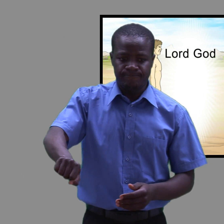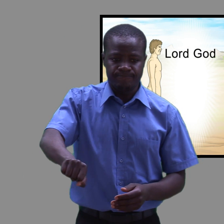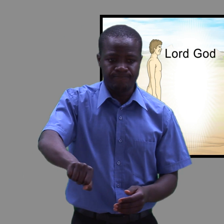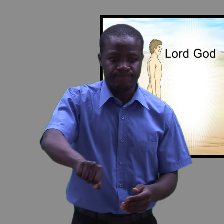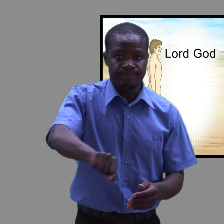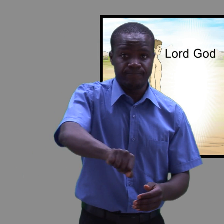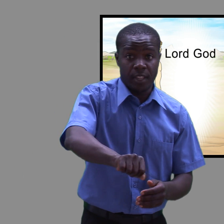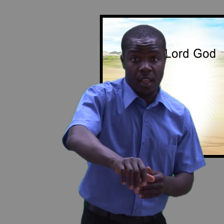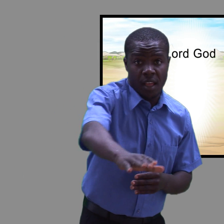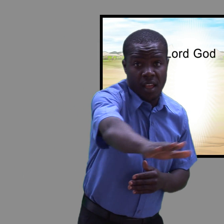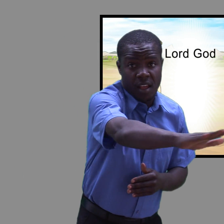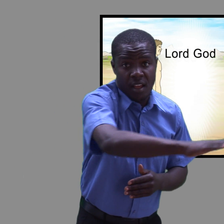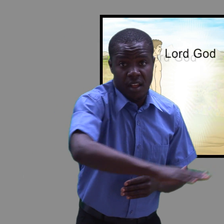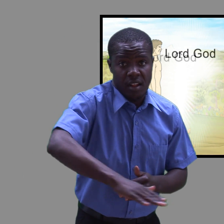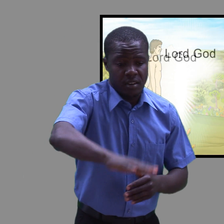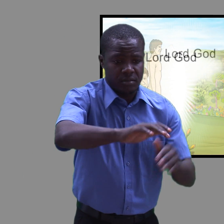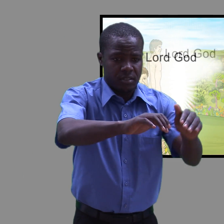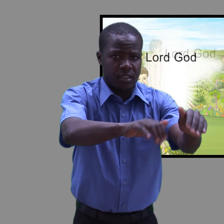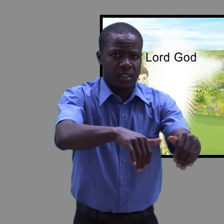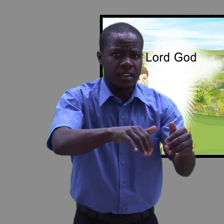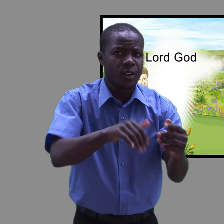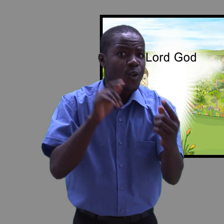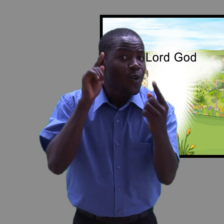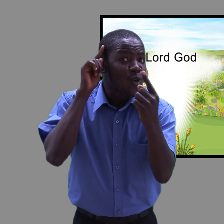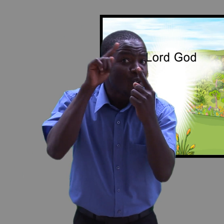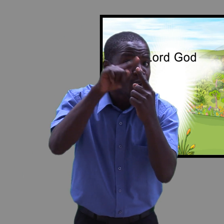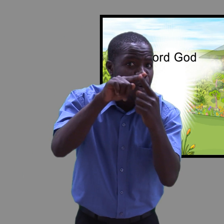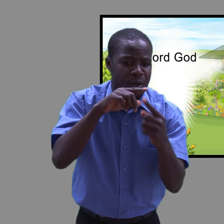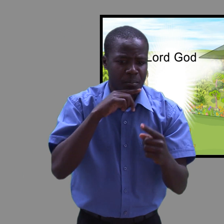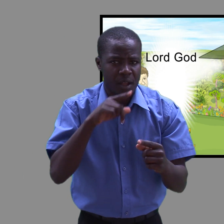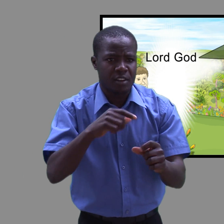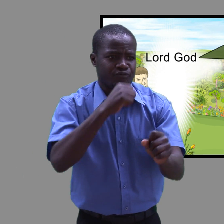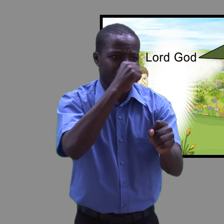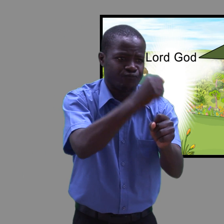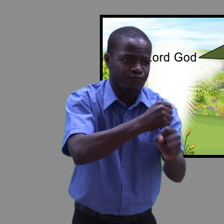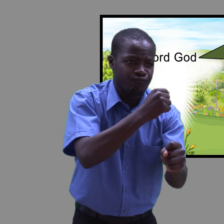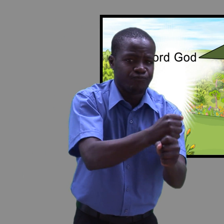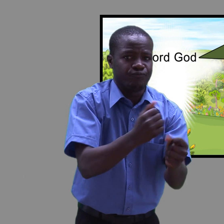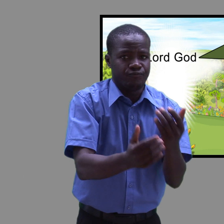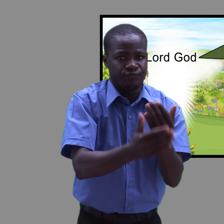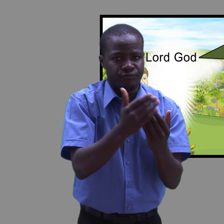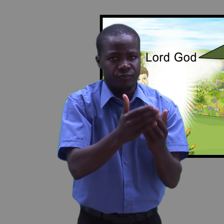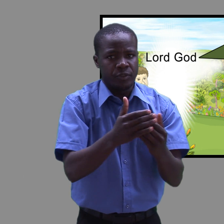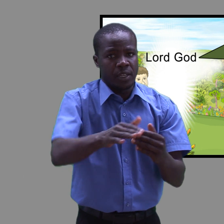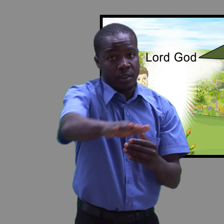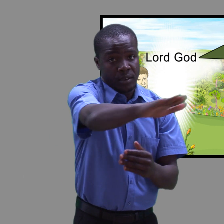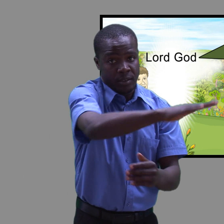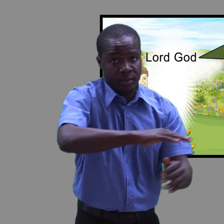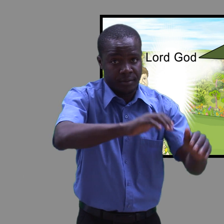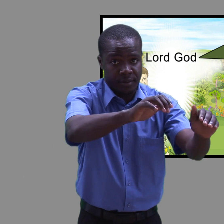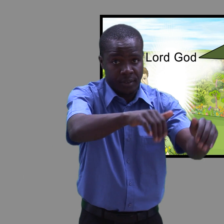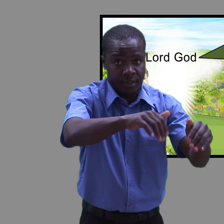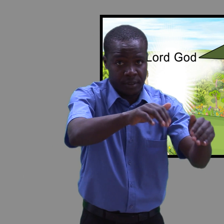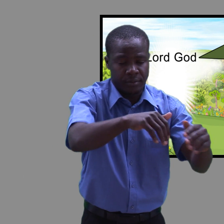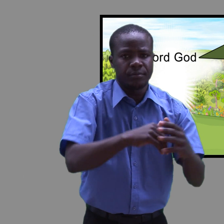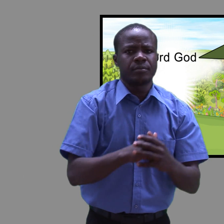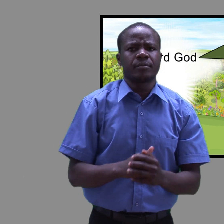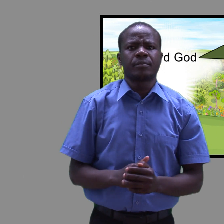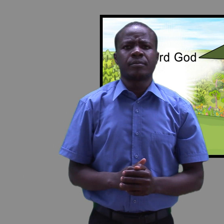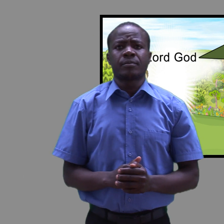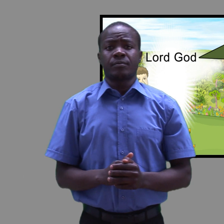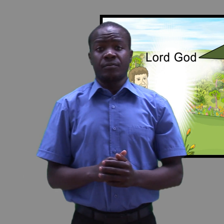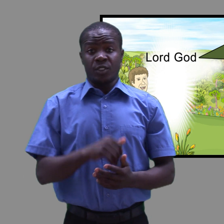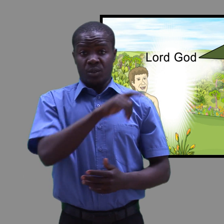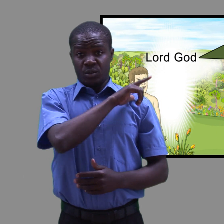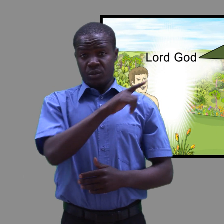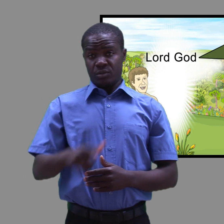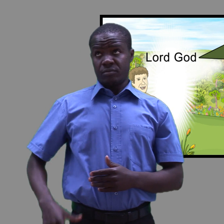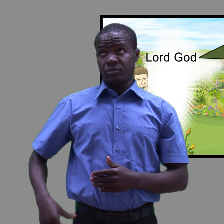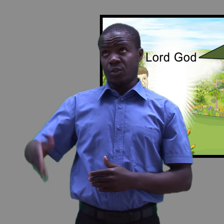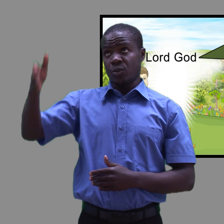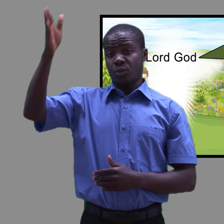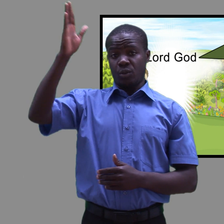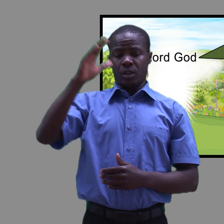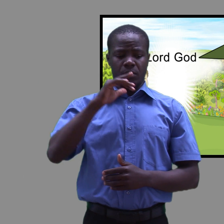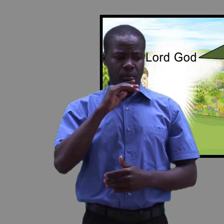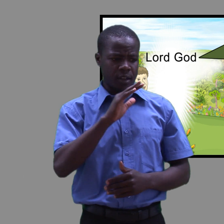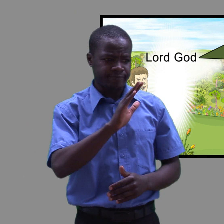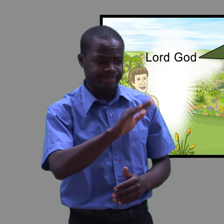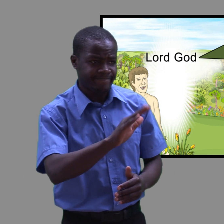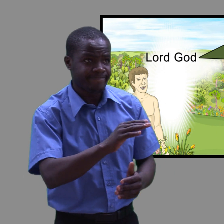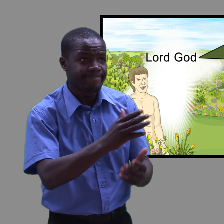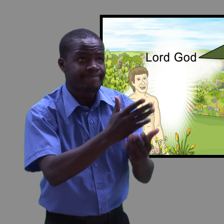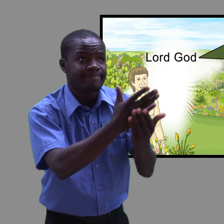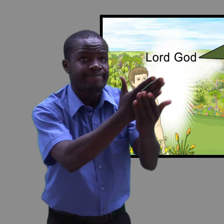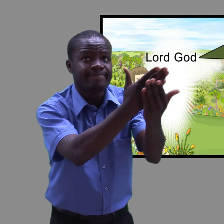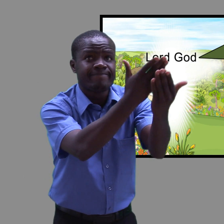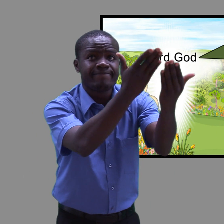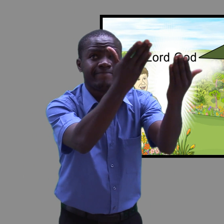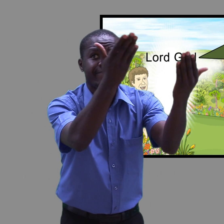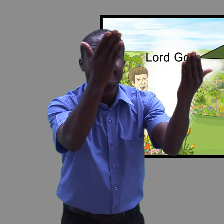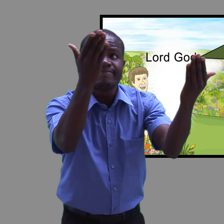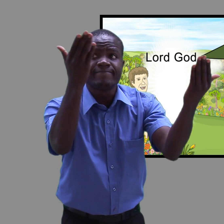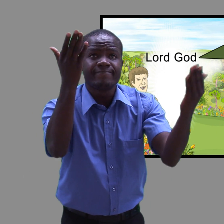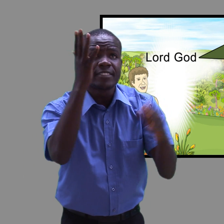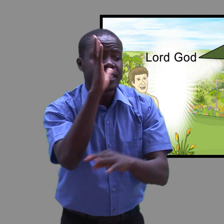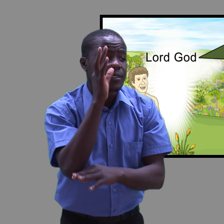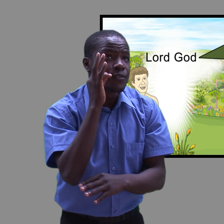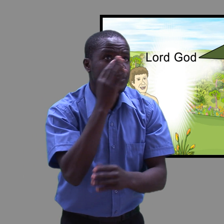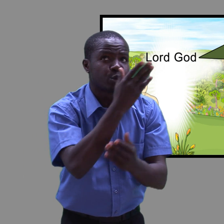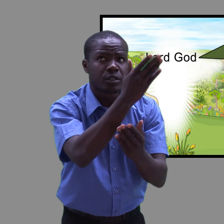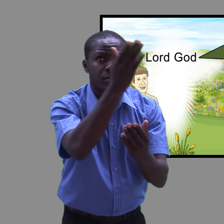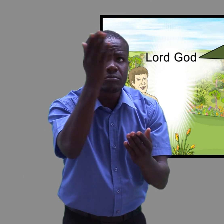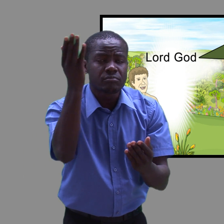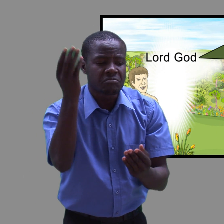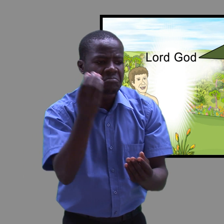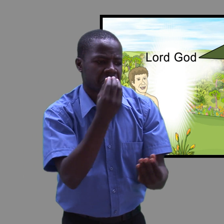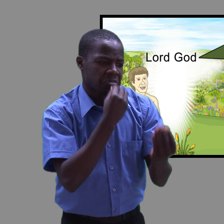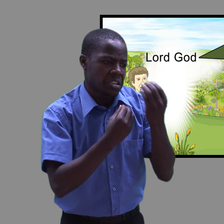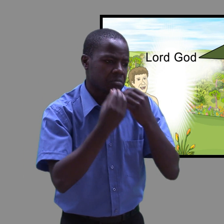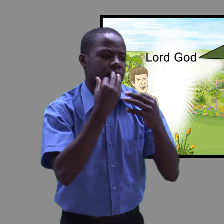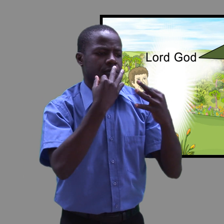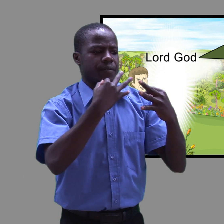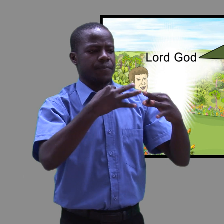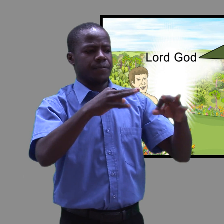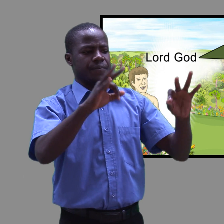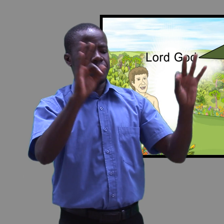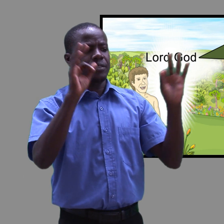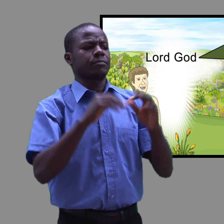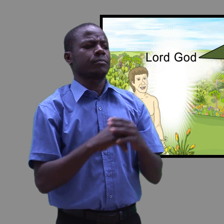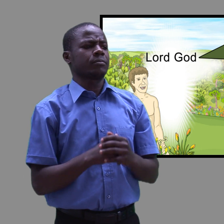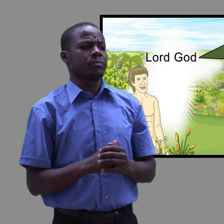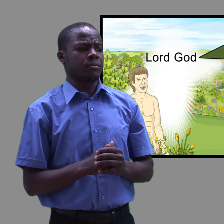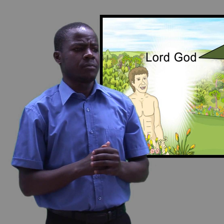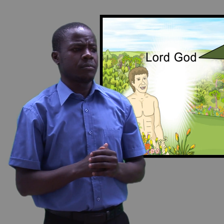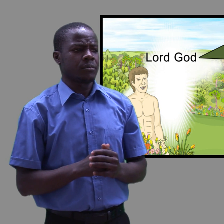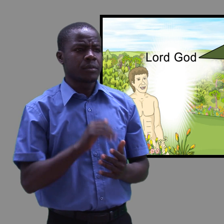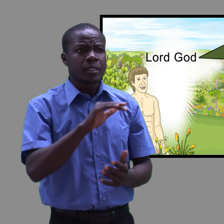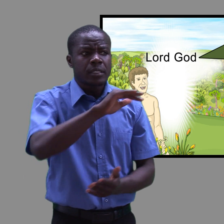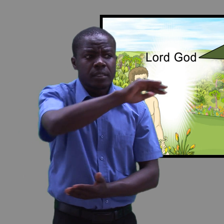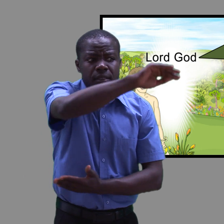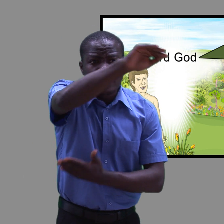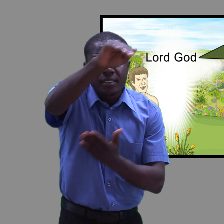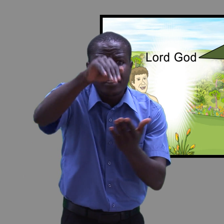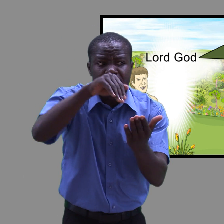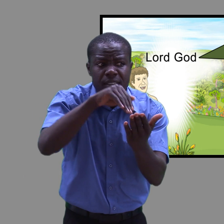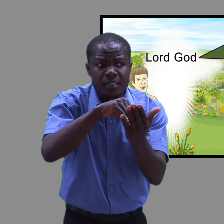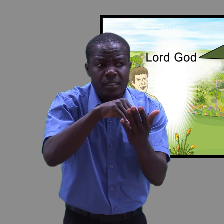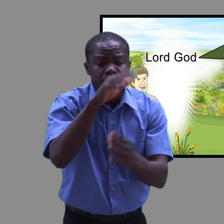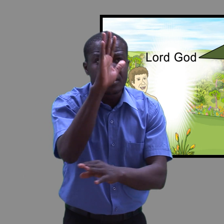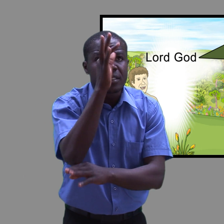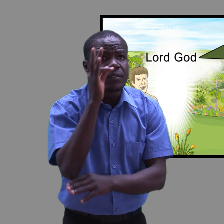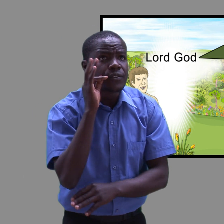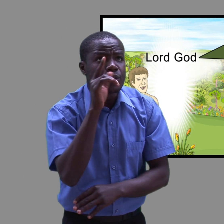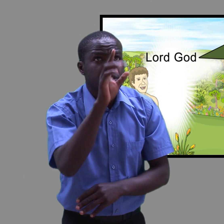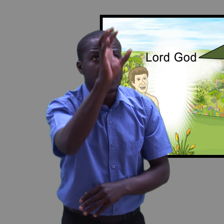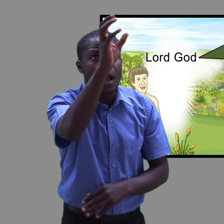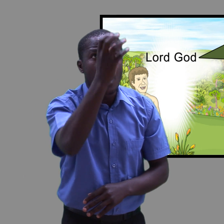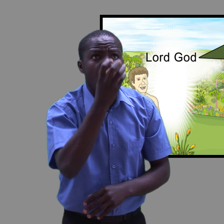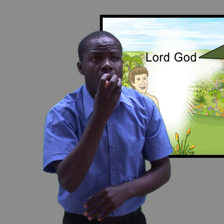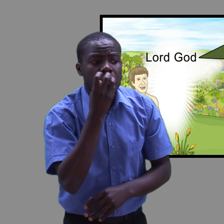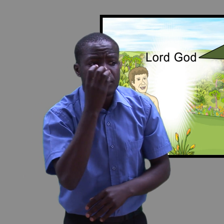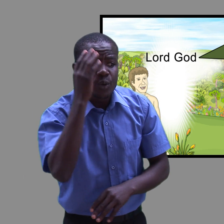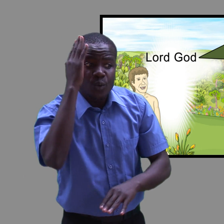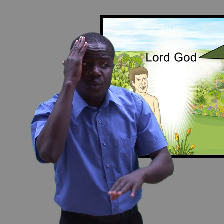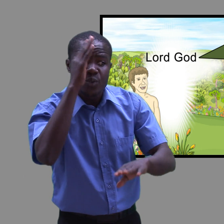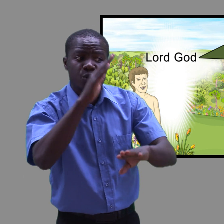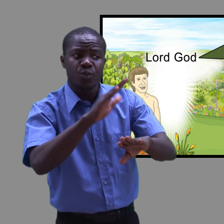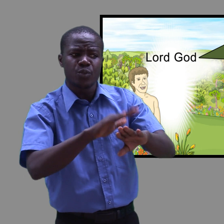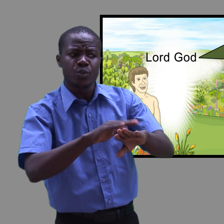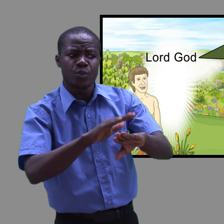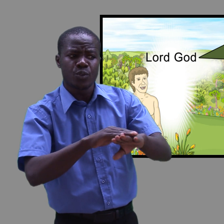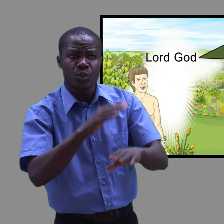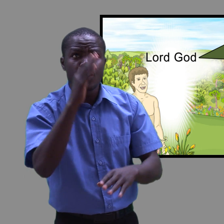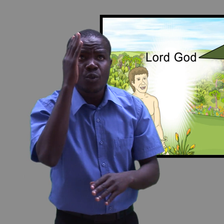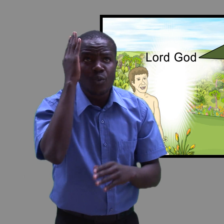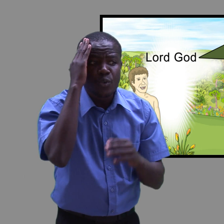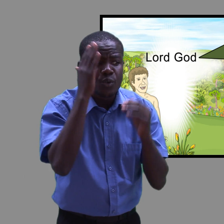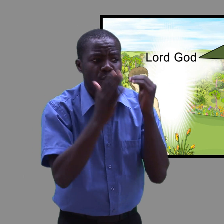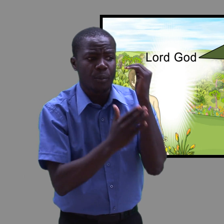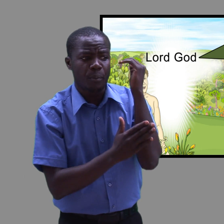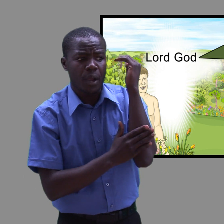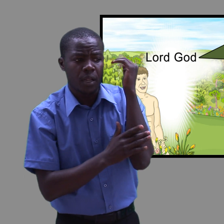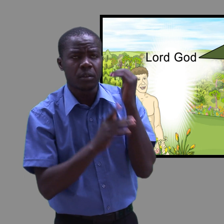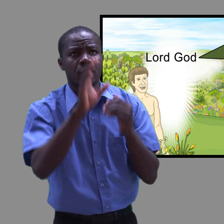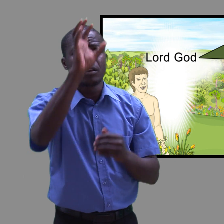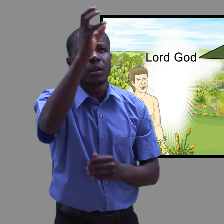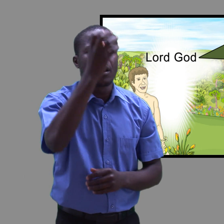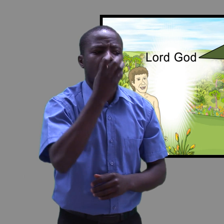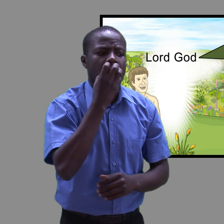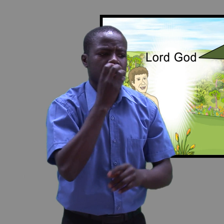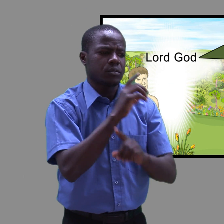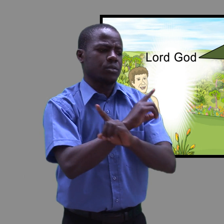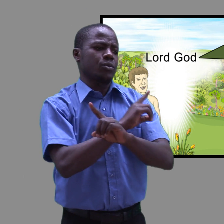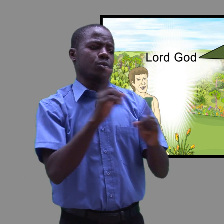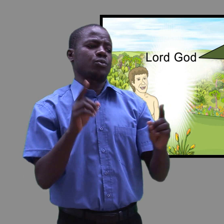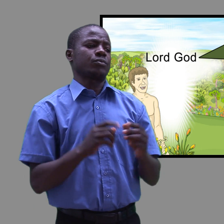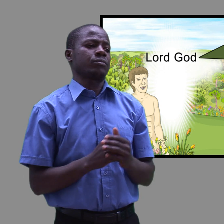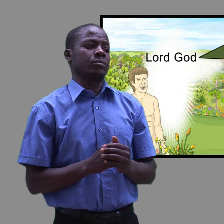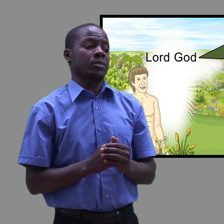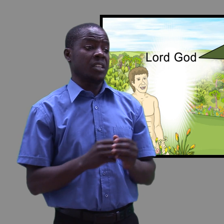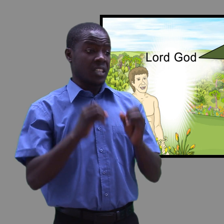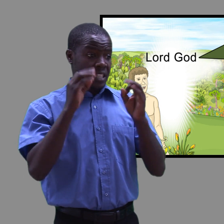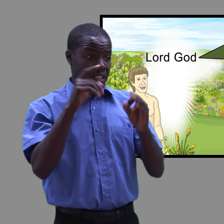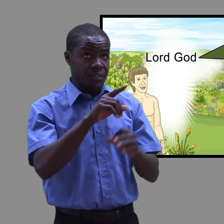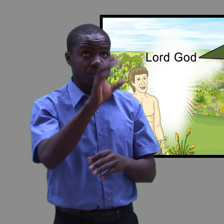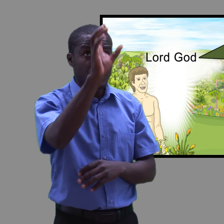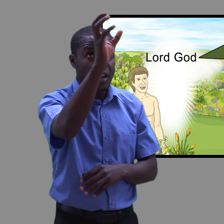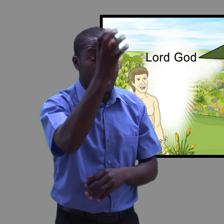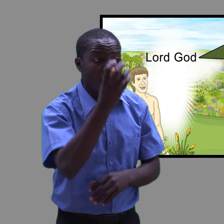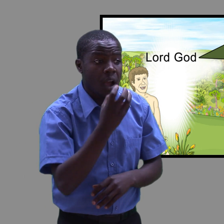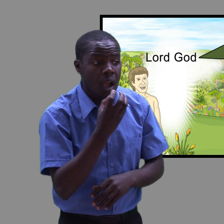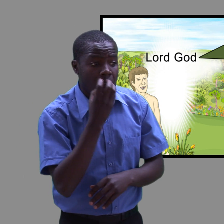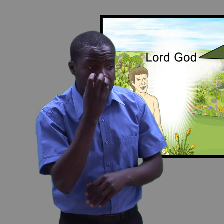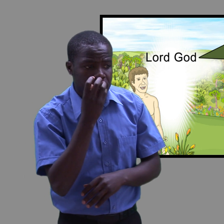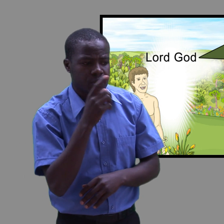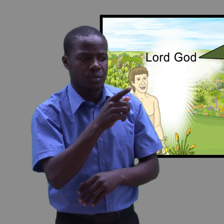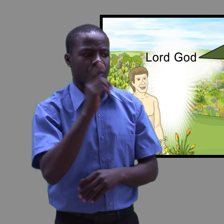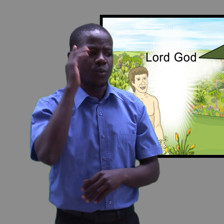Then the LORD God took the man and placed him in the Garden of Eden to cultivate and keep it. And the LORD God commanded him, “You may eat freely from every tree of the garden, but you must not eat from the tree of the knowledge of good and evil;